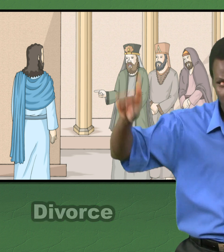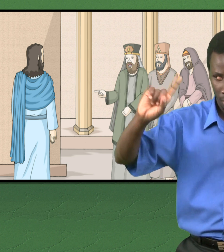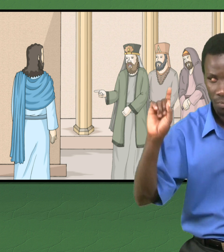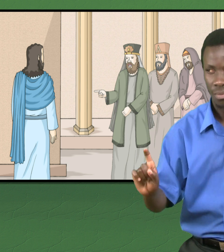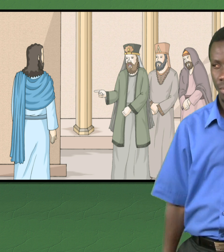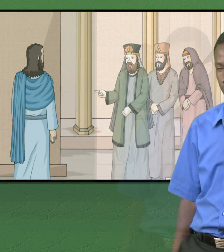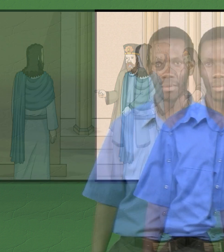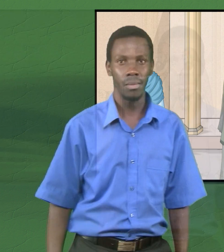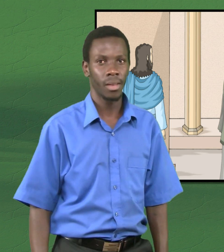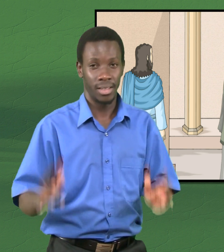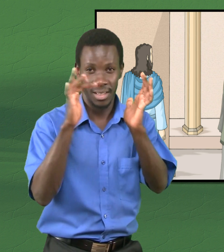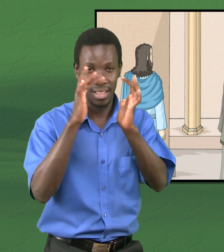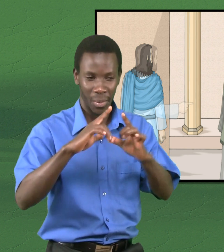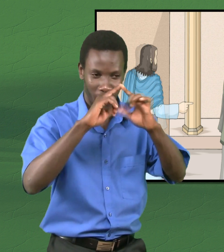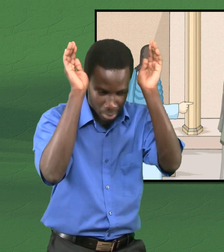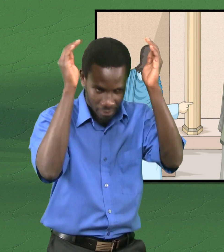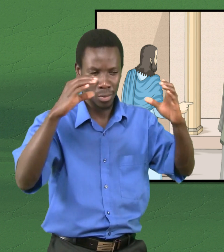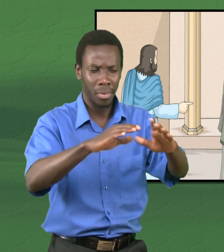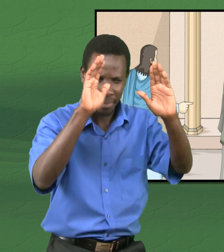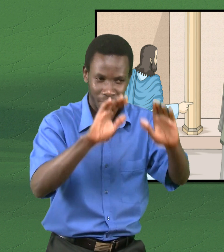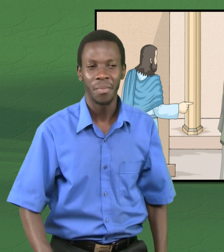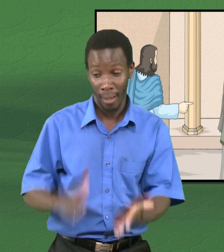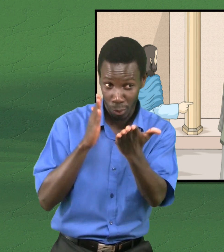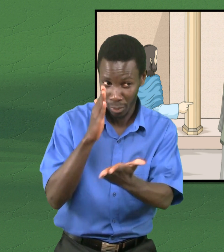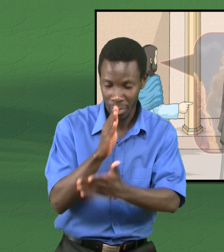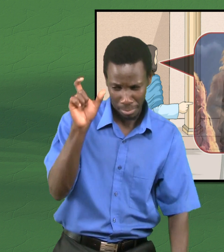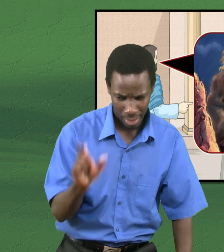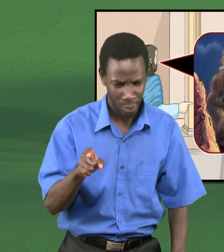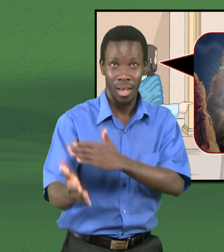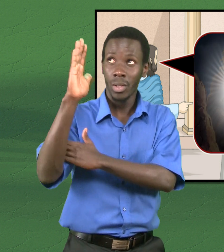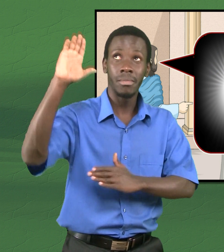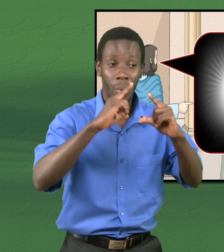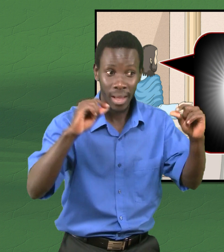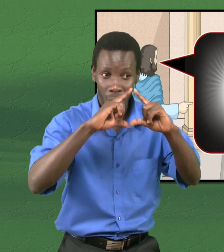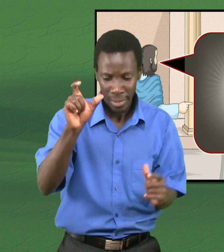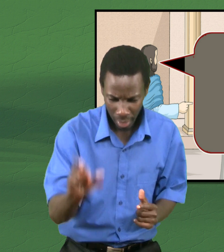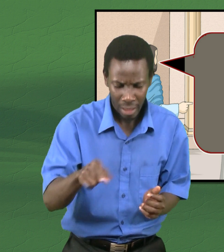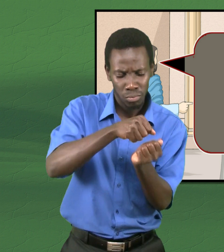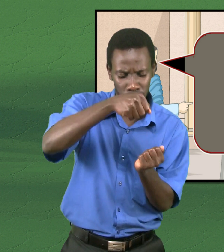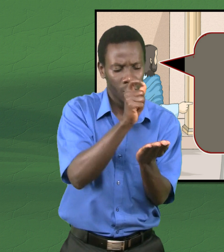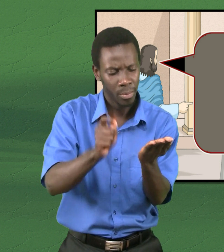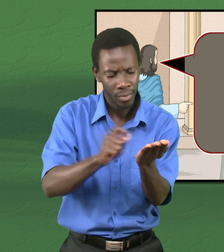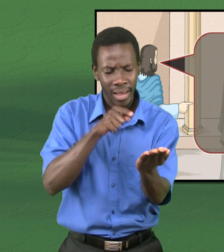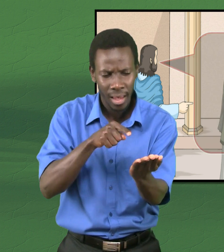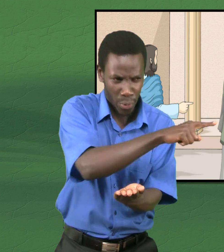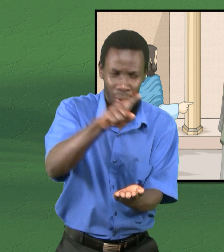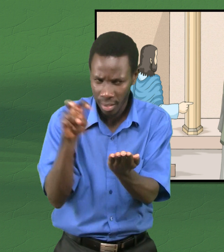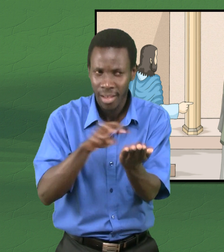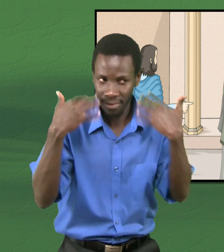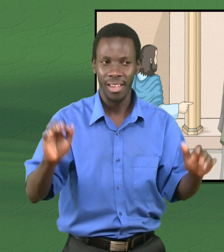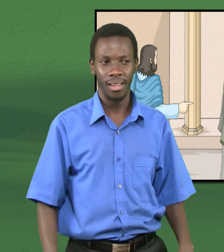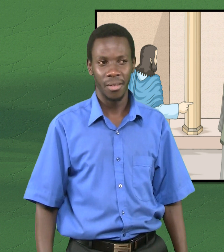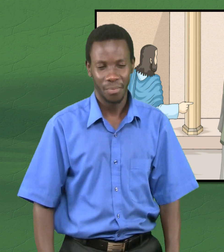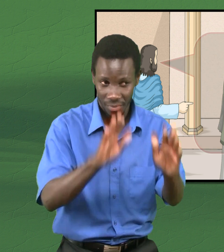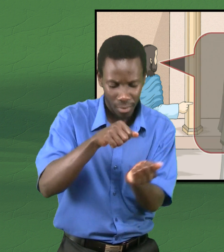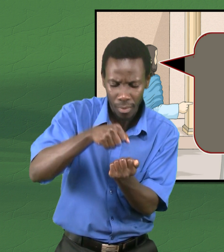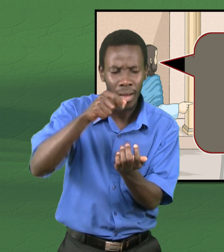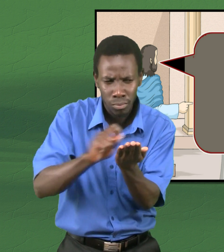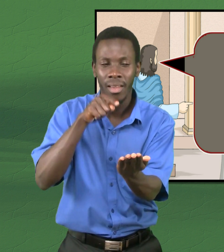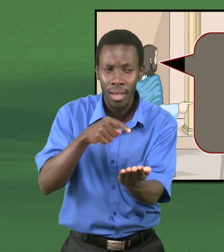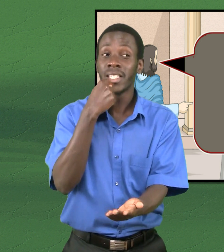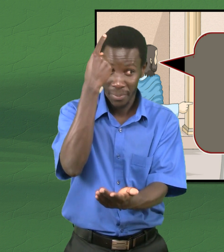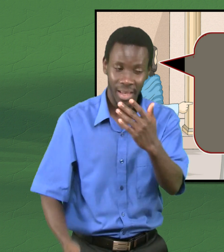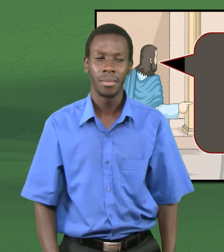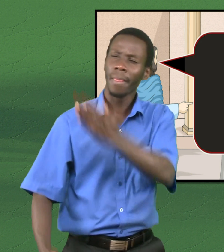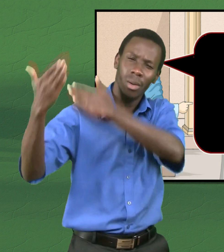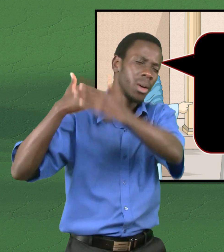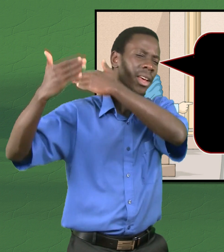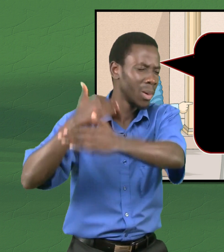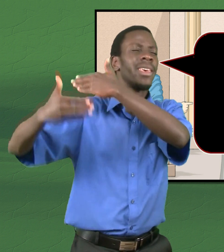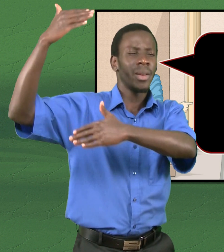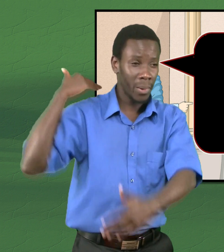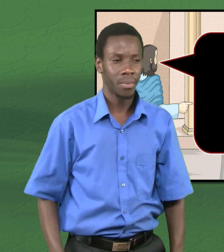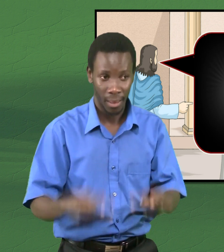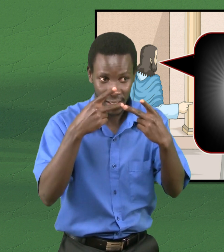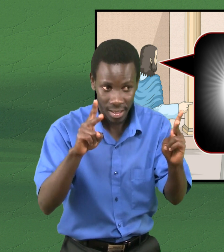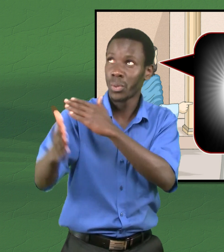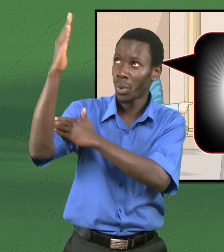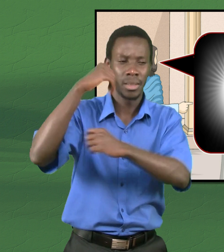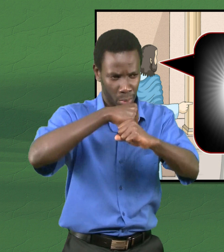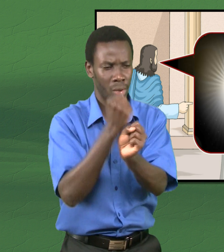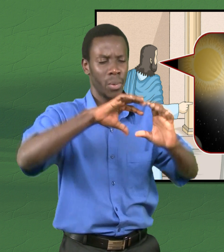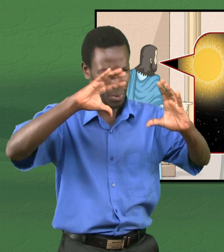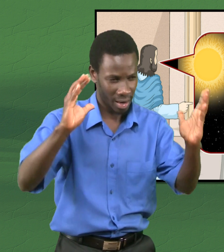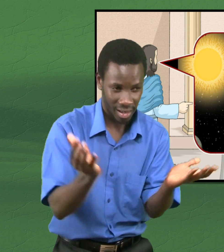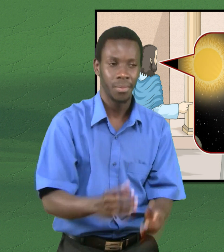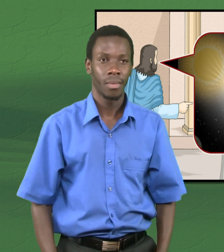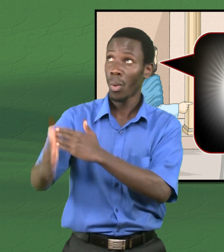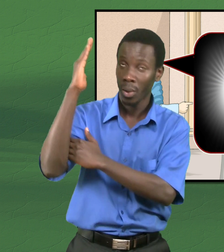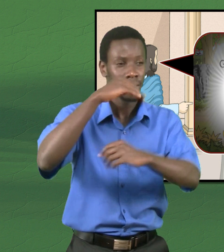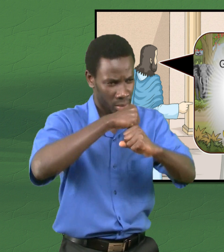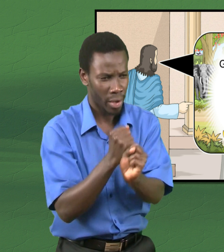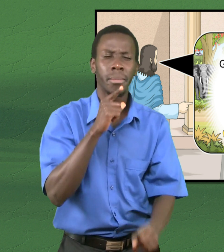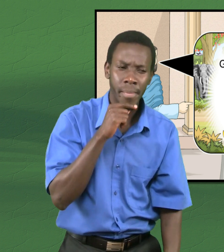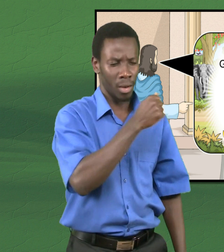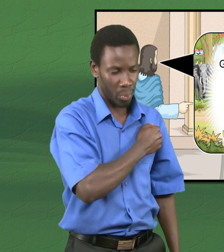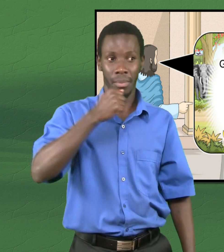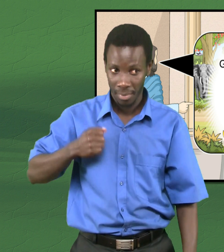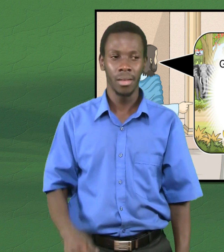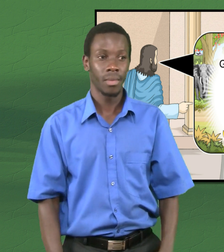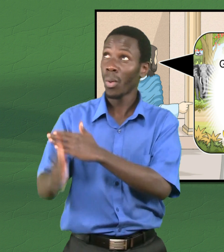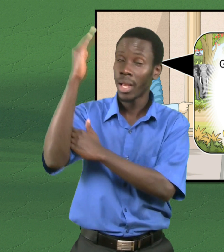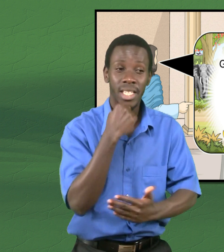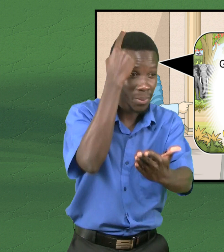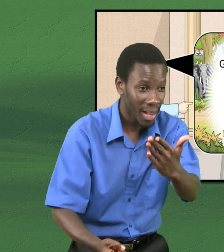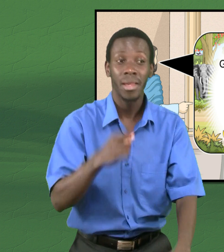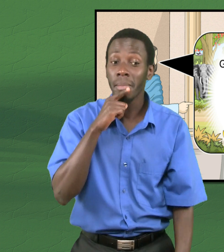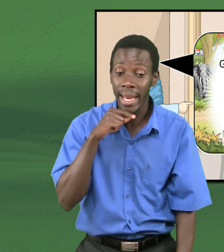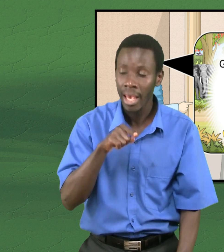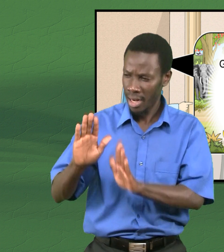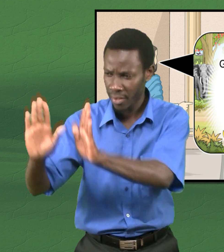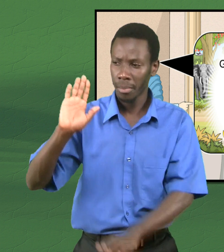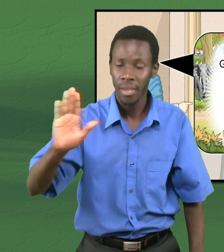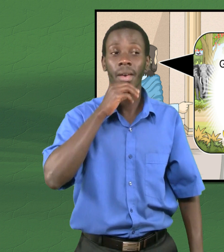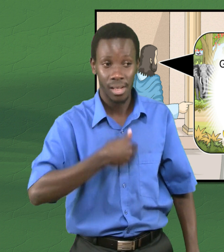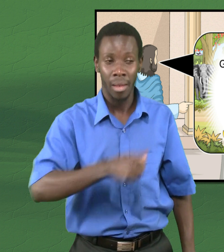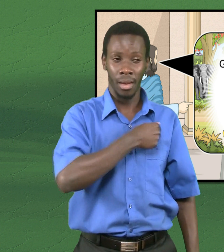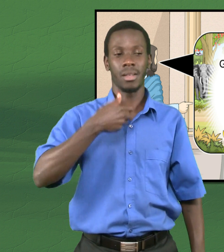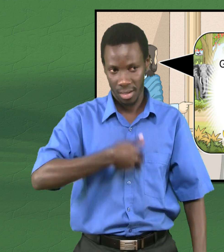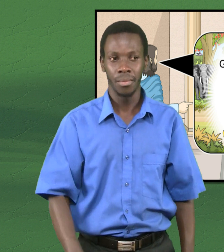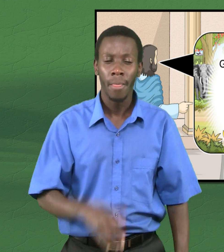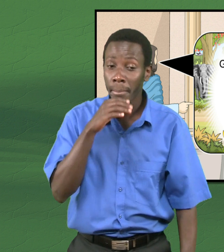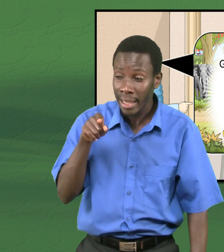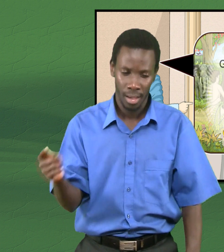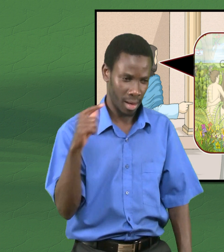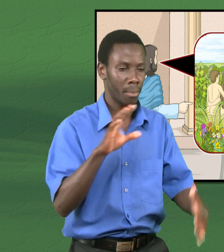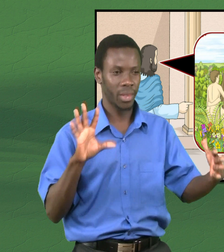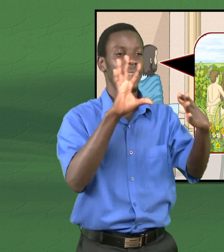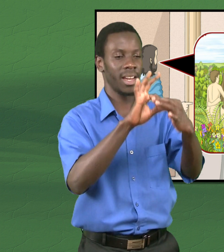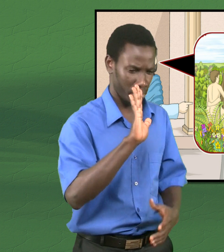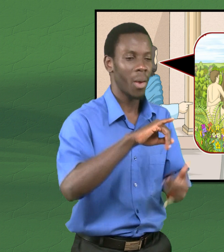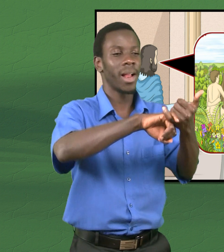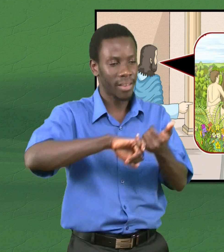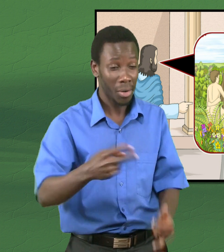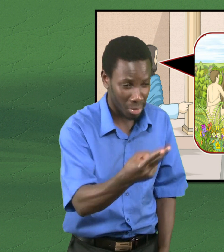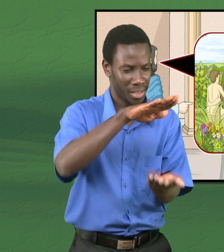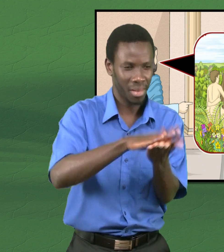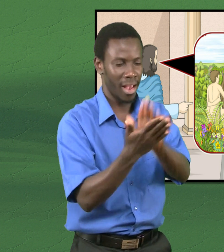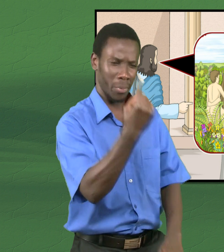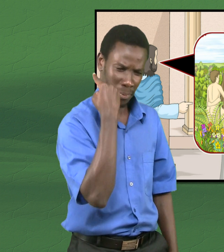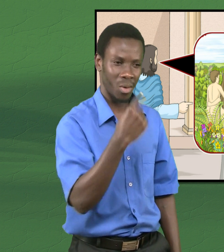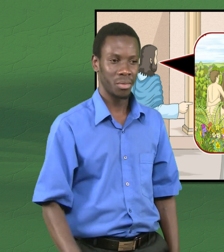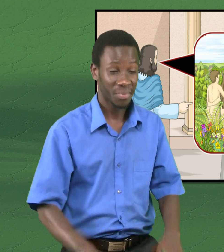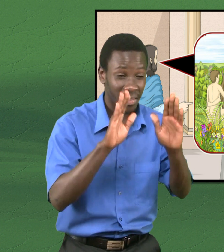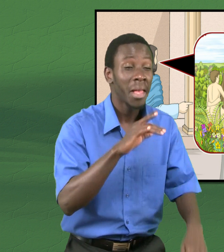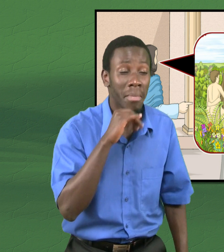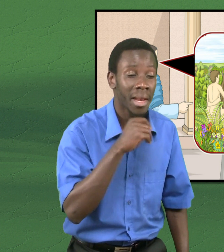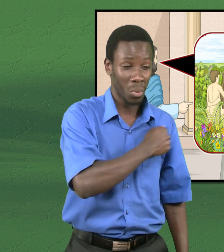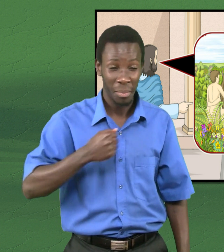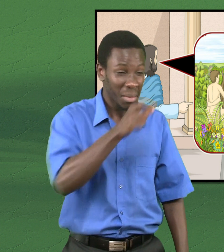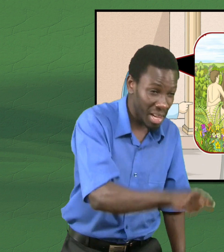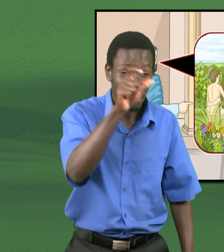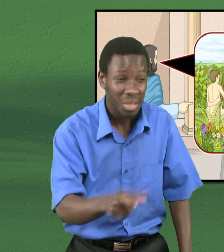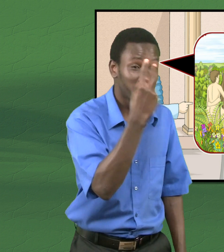Jesus answered, “Have you not read that from the beginning the Creator ‘made them male and female,’ and said, ‘For this reason a man will leave his father and mother and be united to his wife, and the two will become one flesh’?